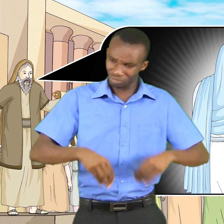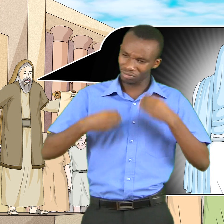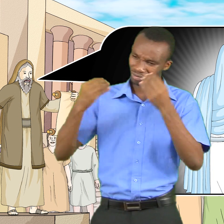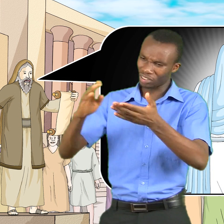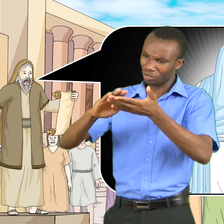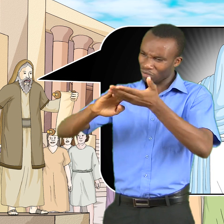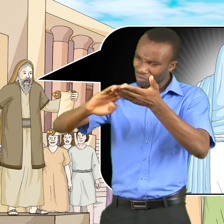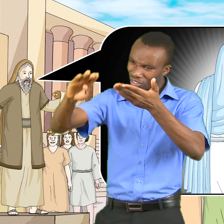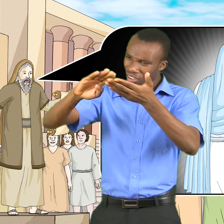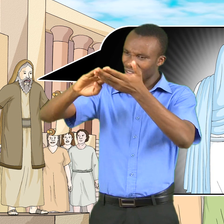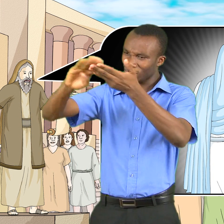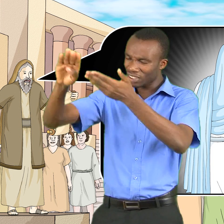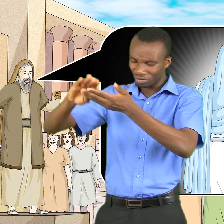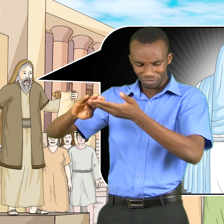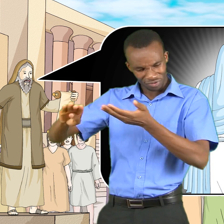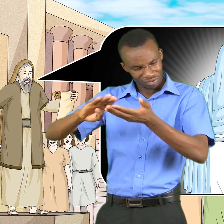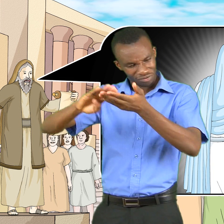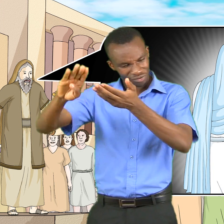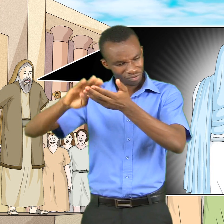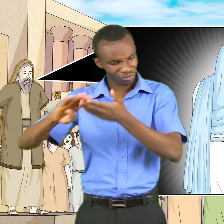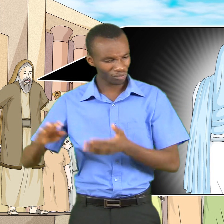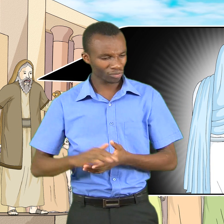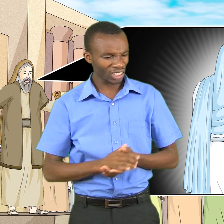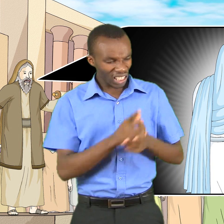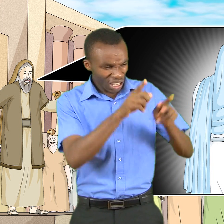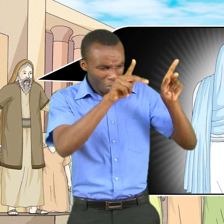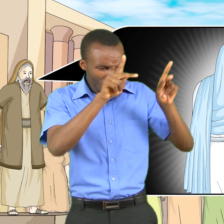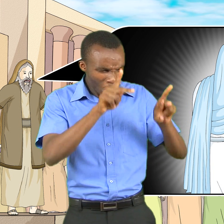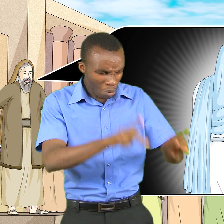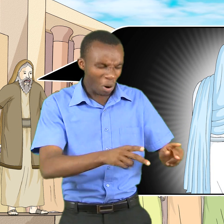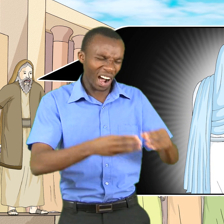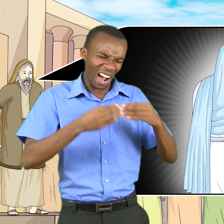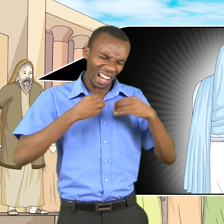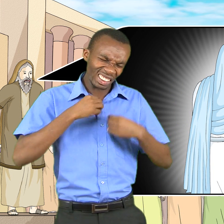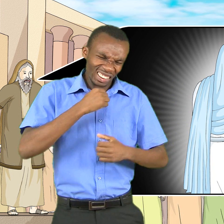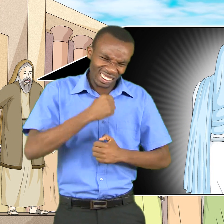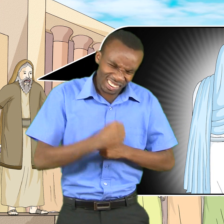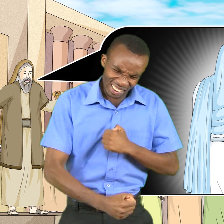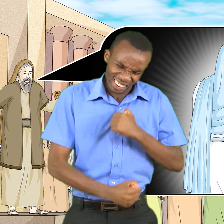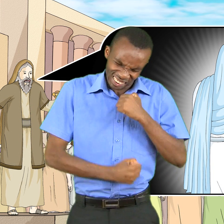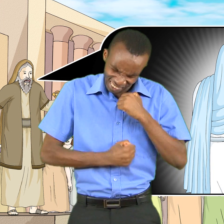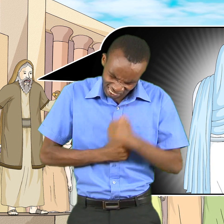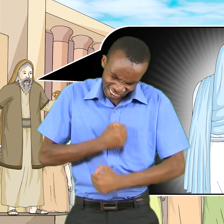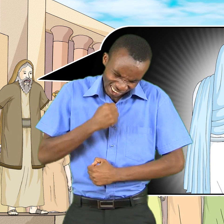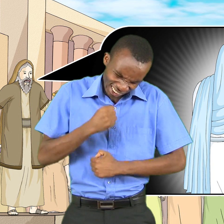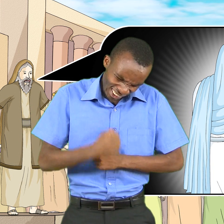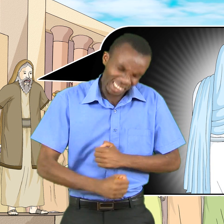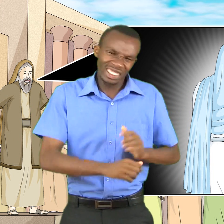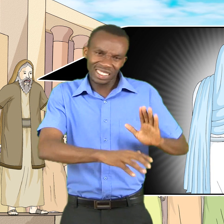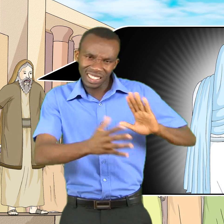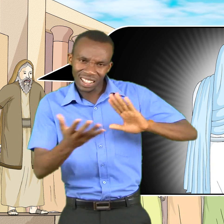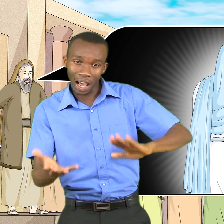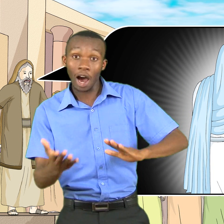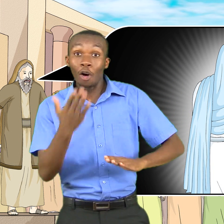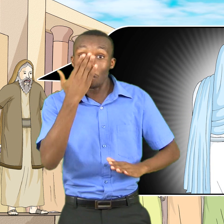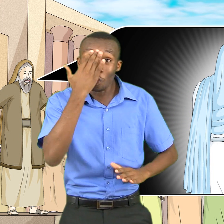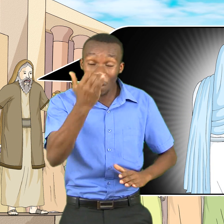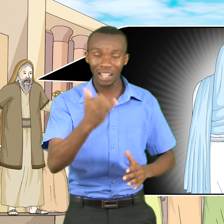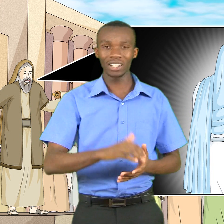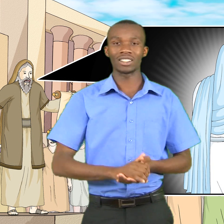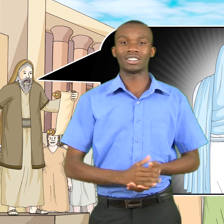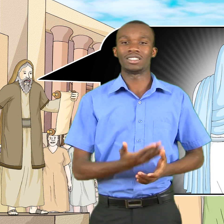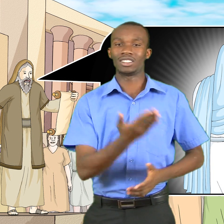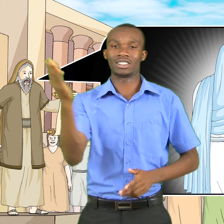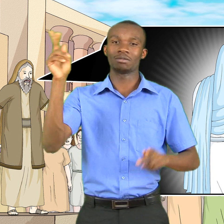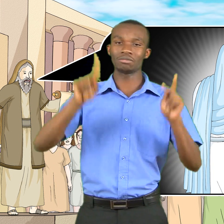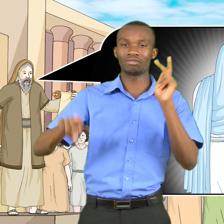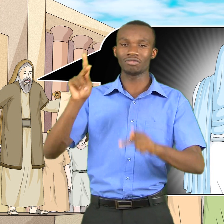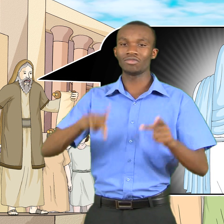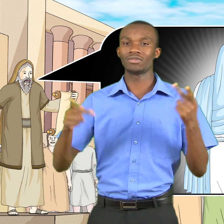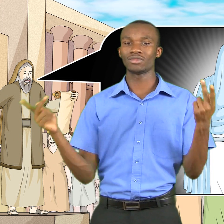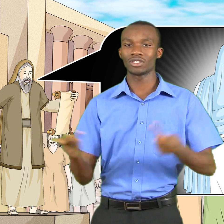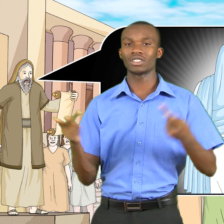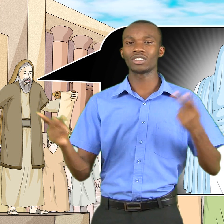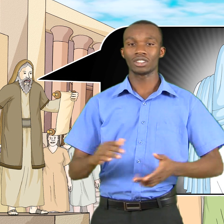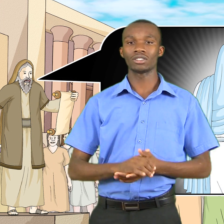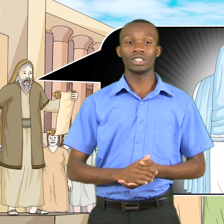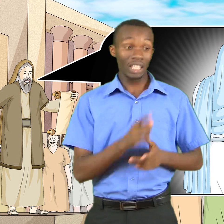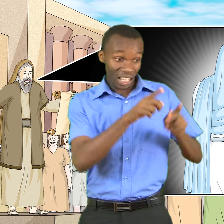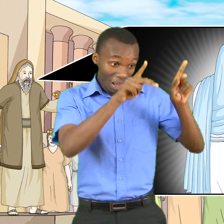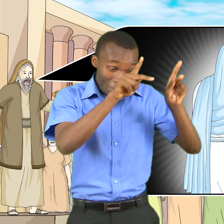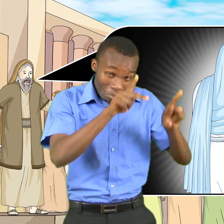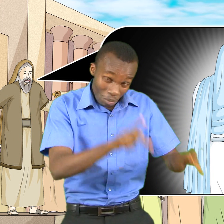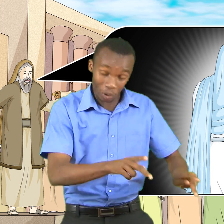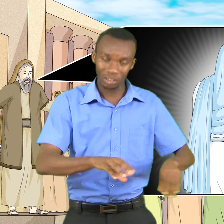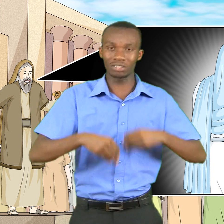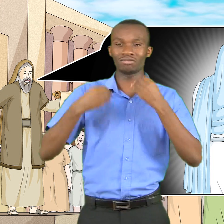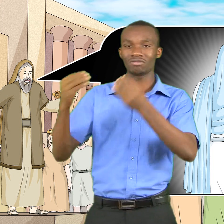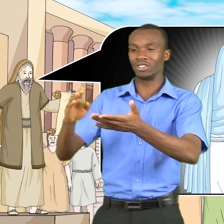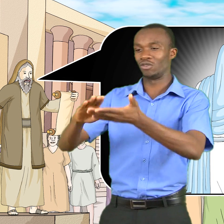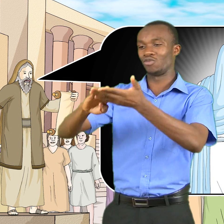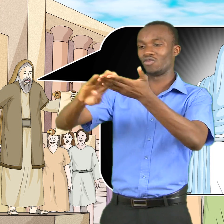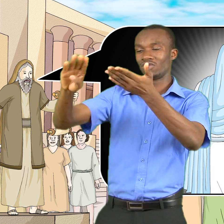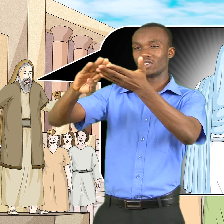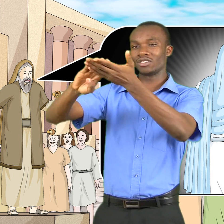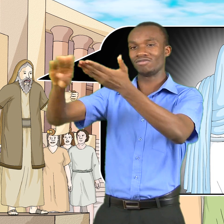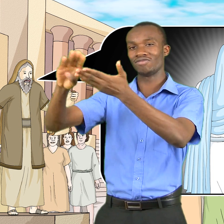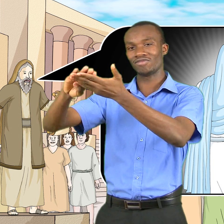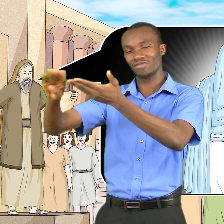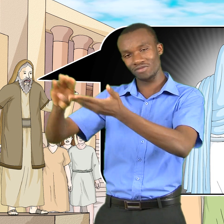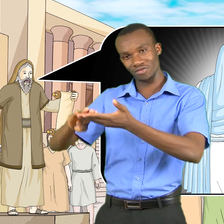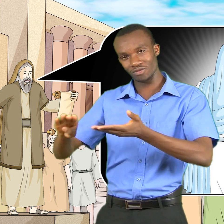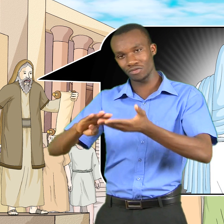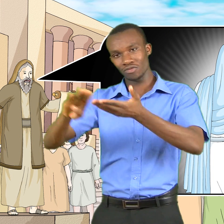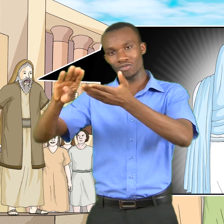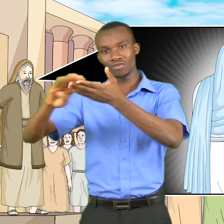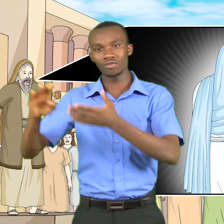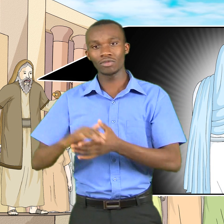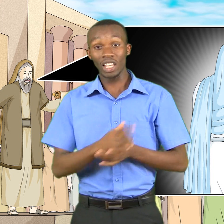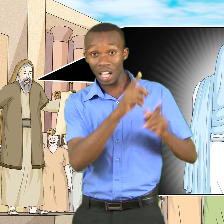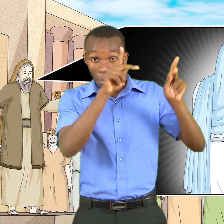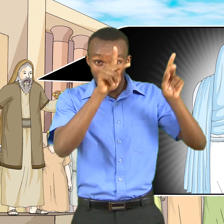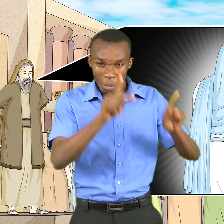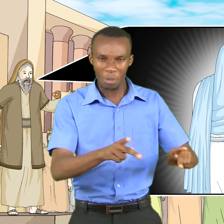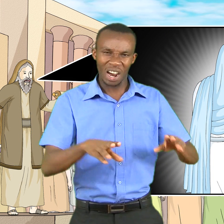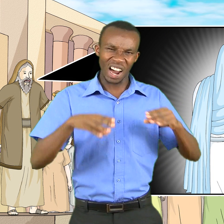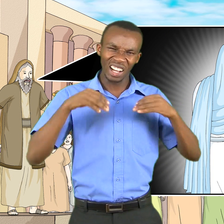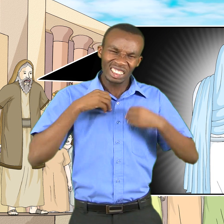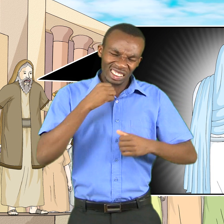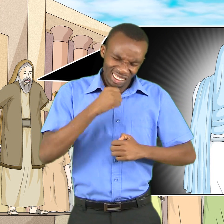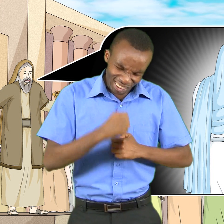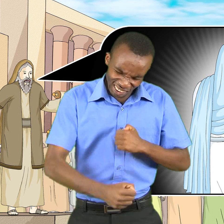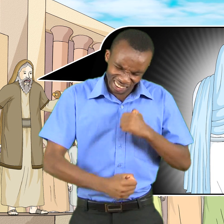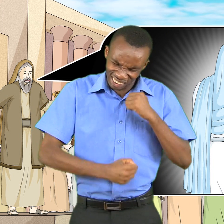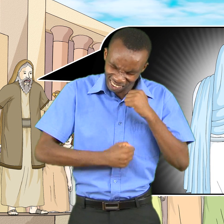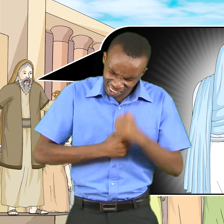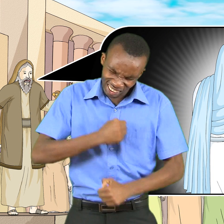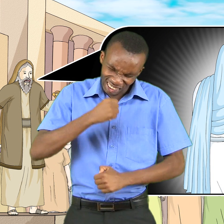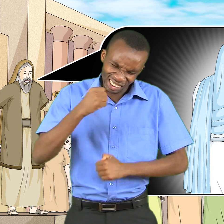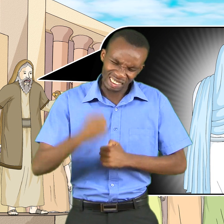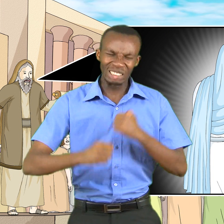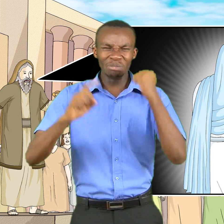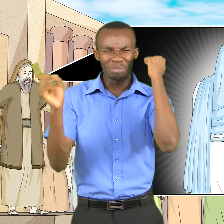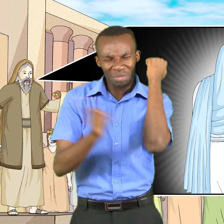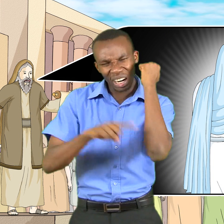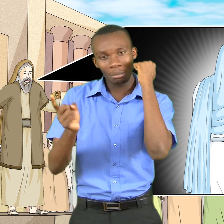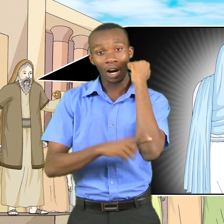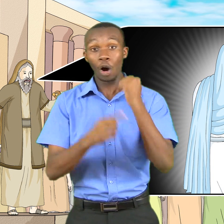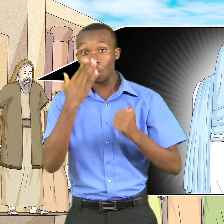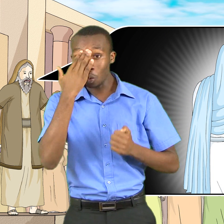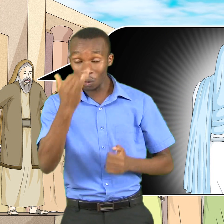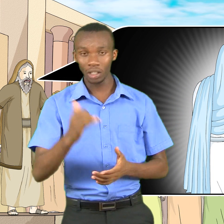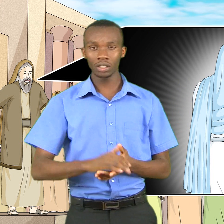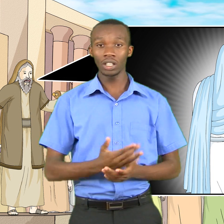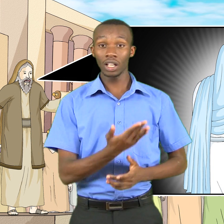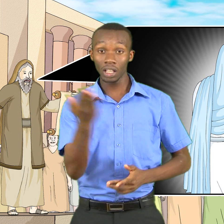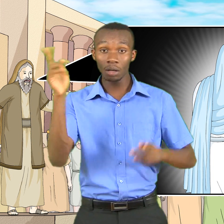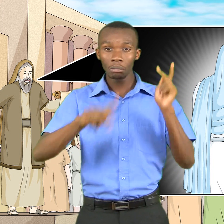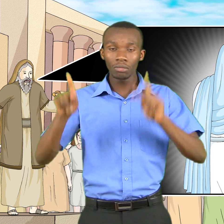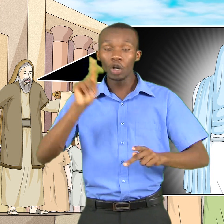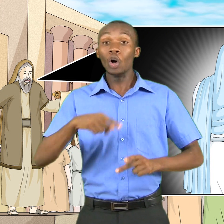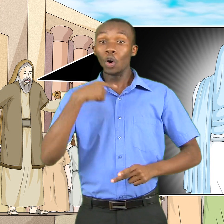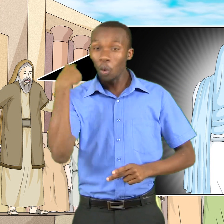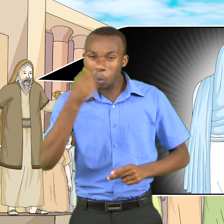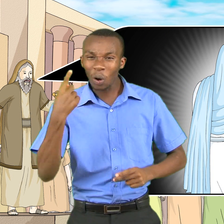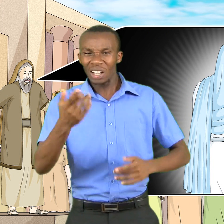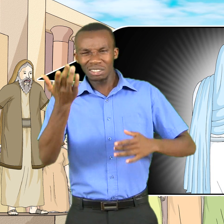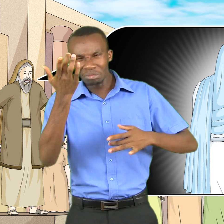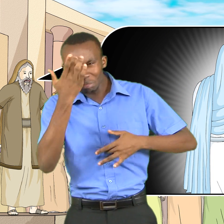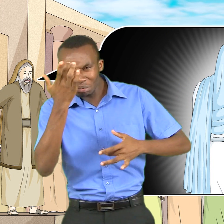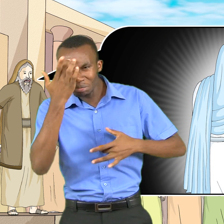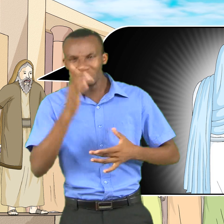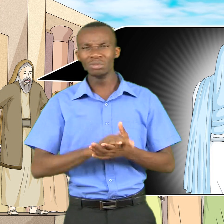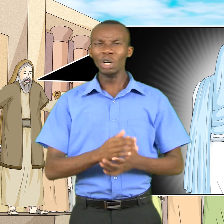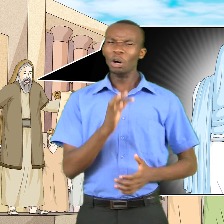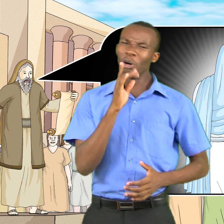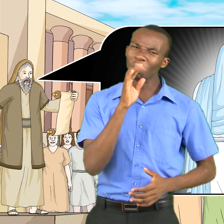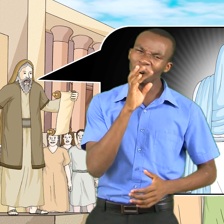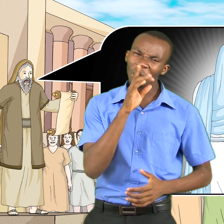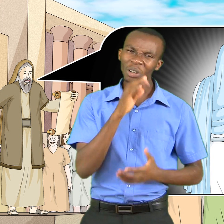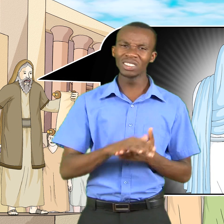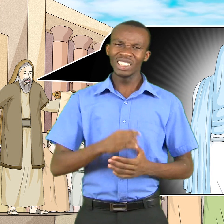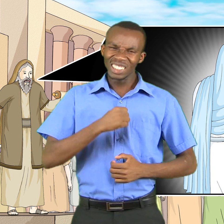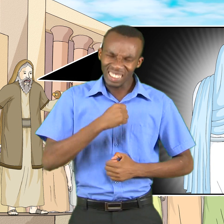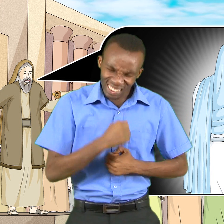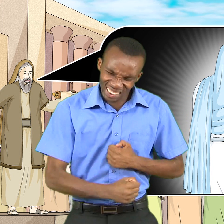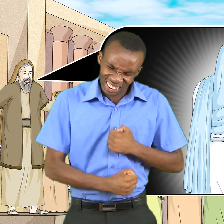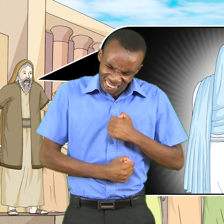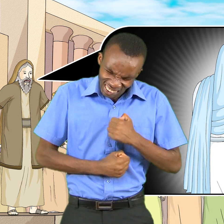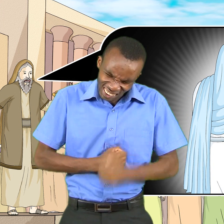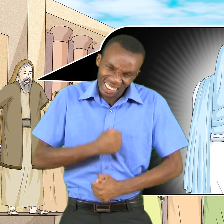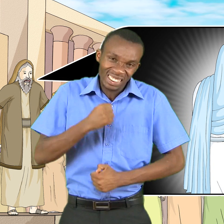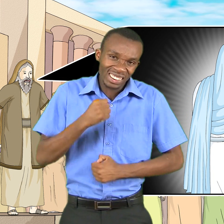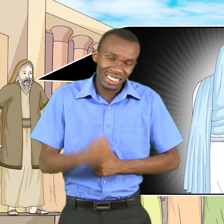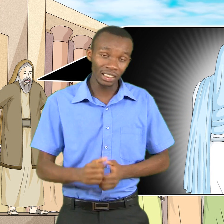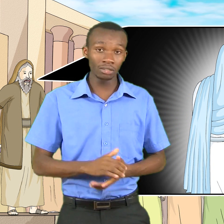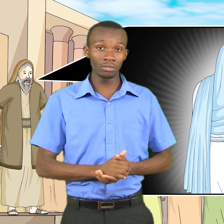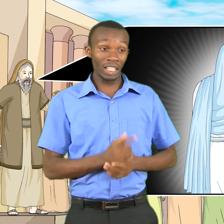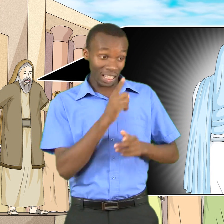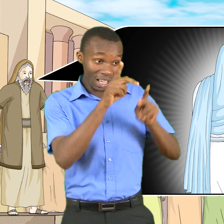Therefore I will allot Him a portion with the great, and He will divide the spoils with the strong, because He has poured out His life unto death, and He was numbered with the transgressors.